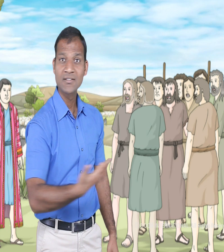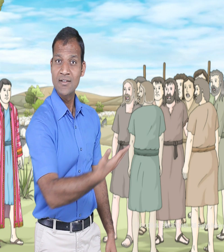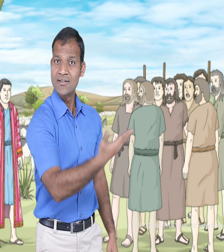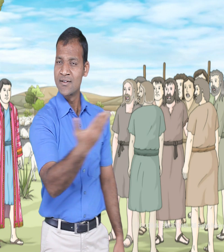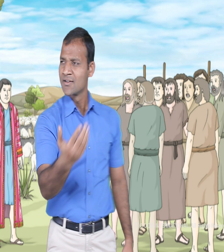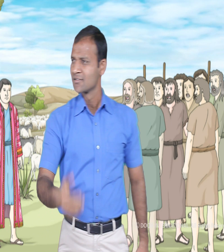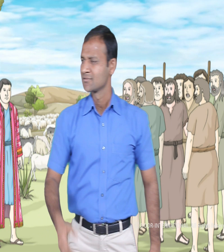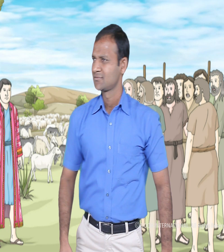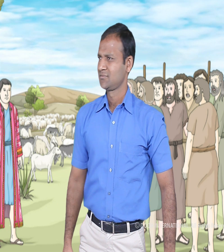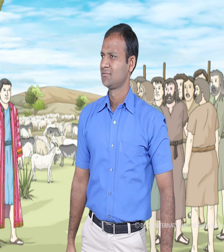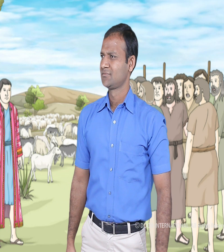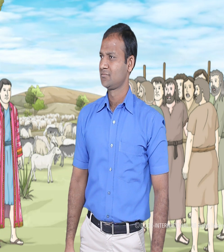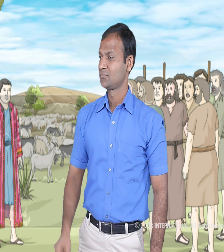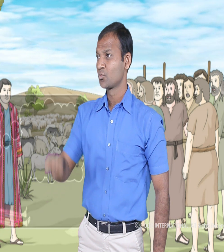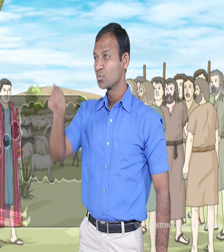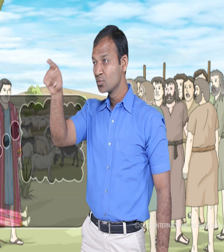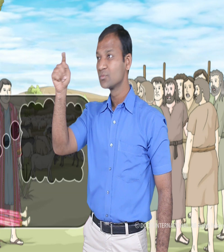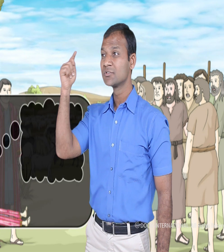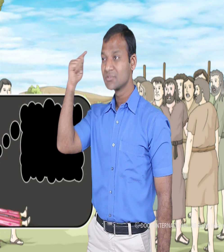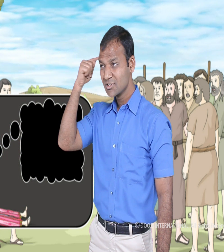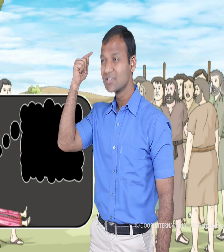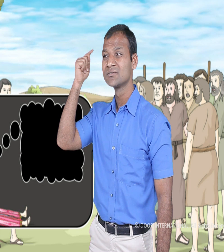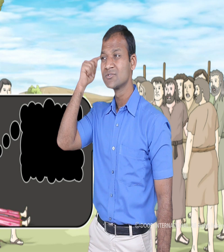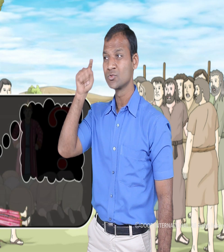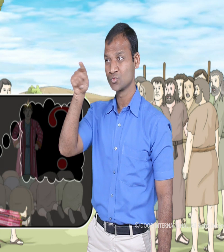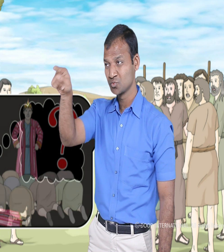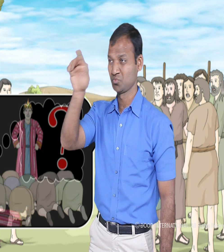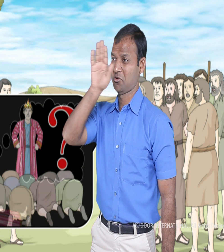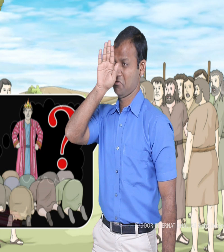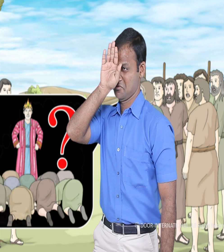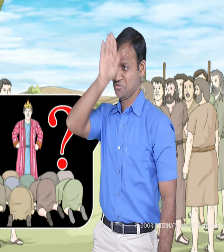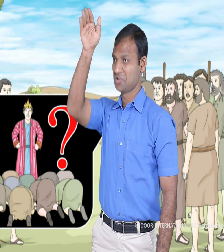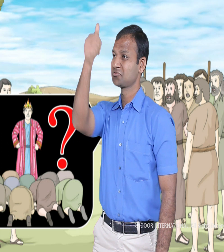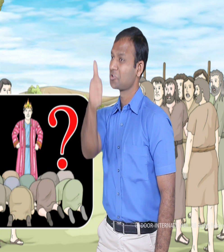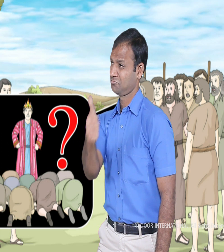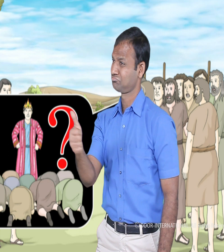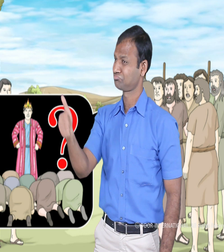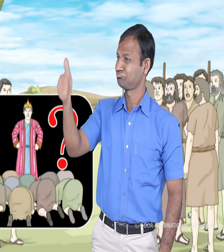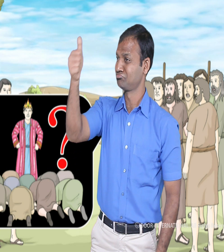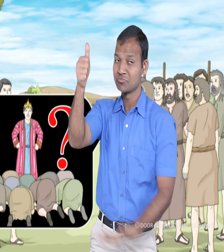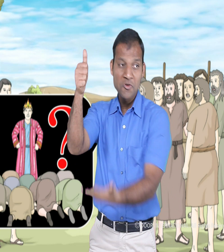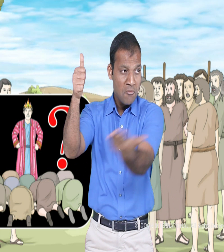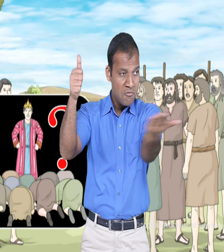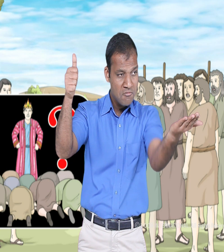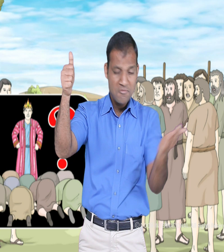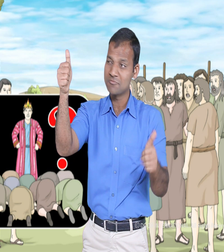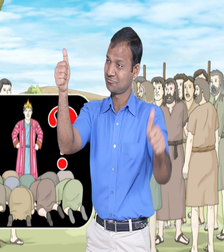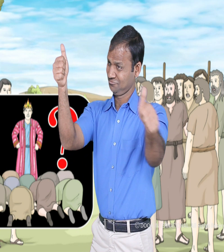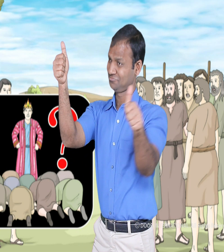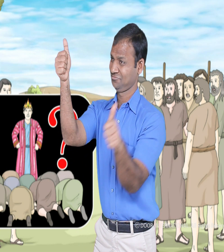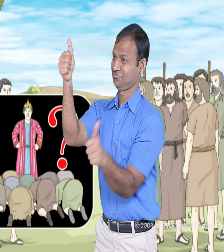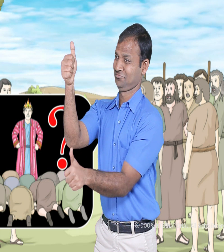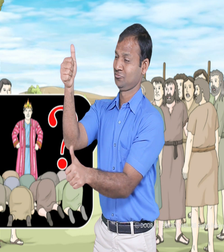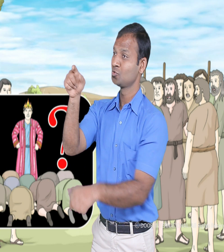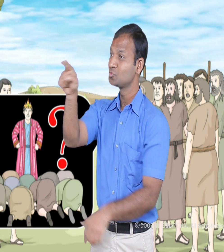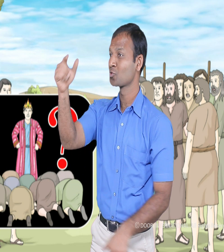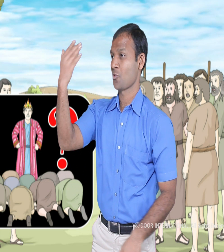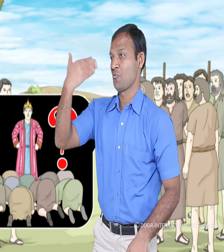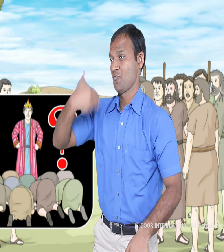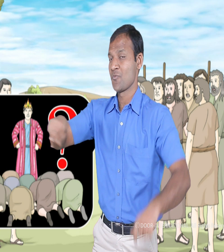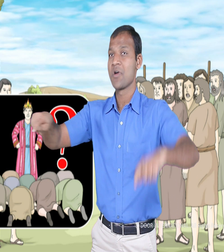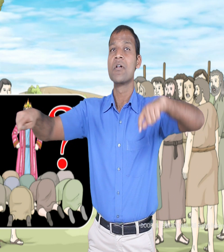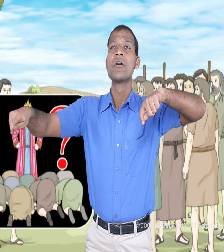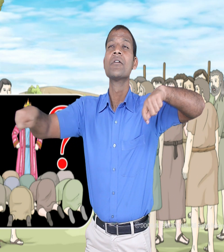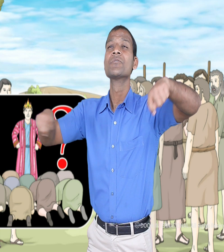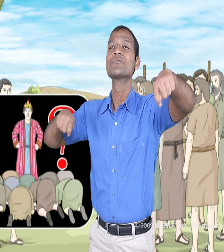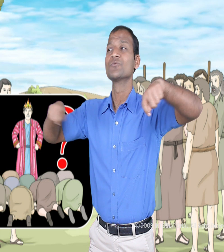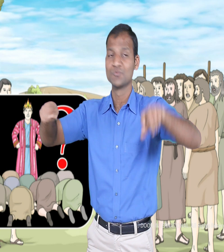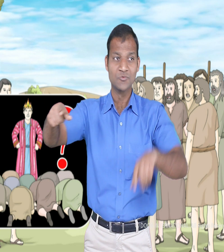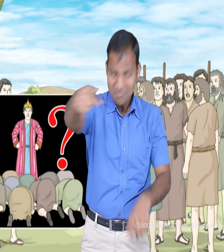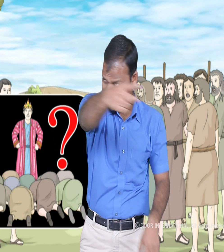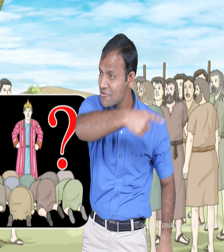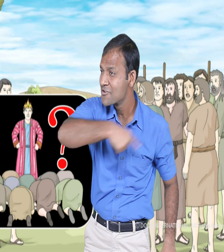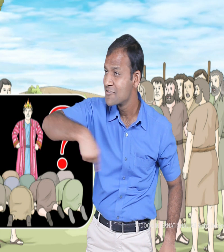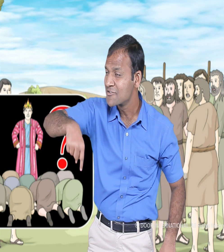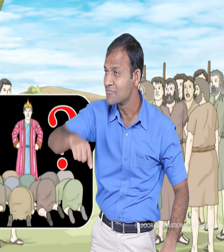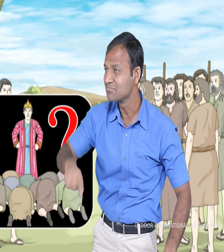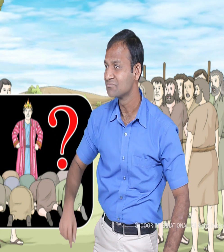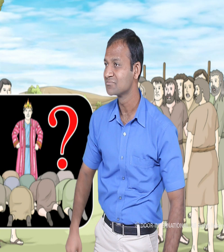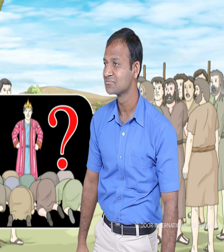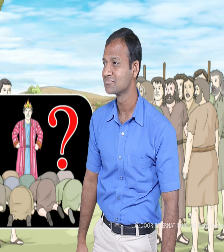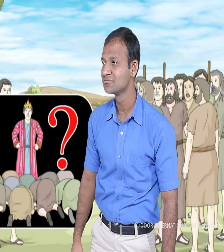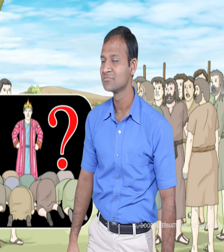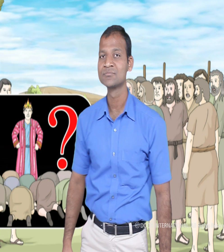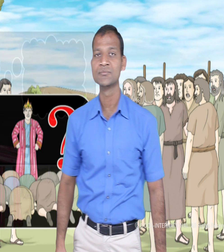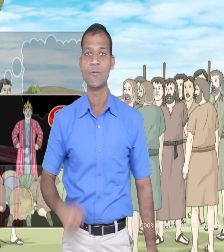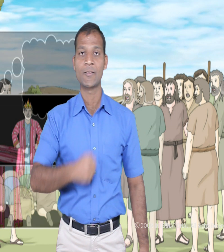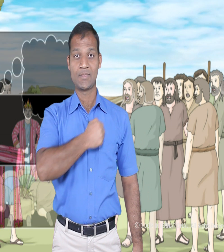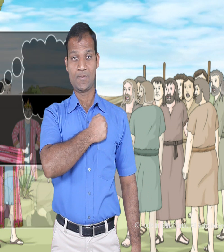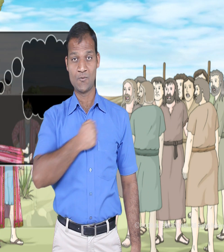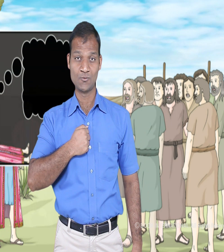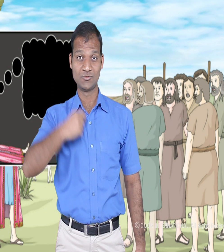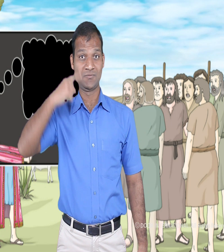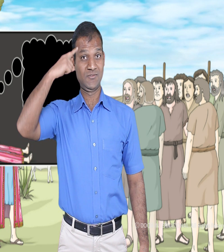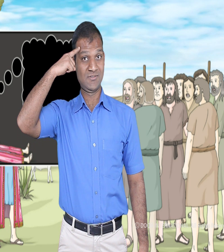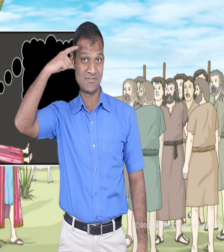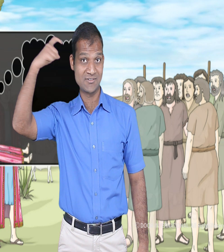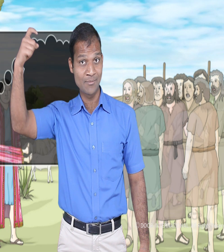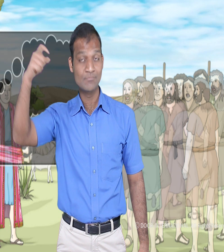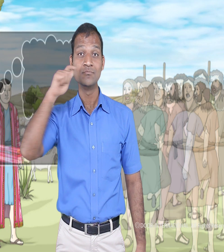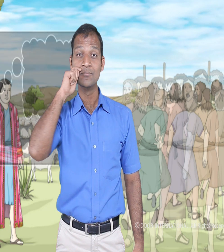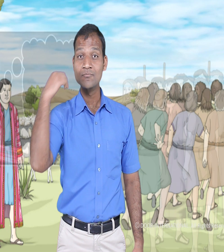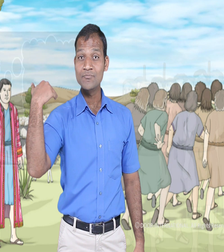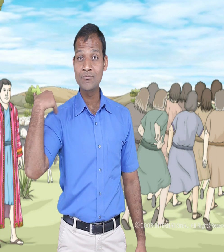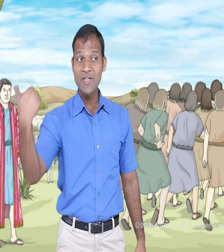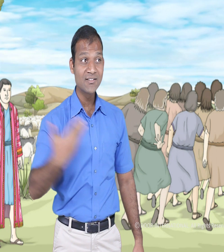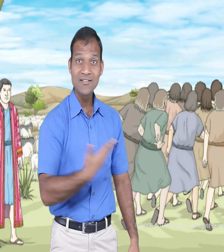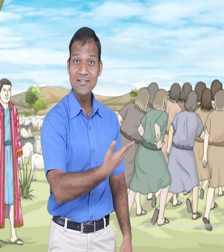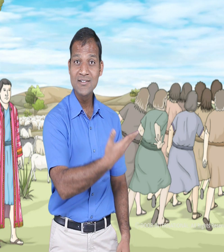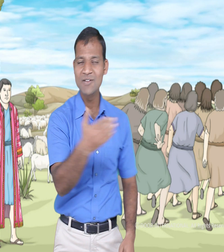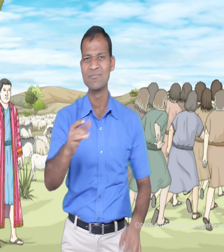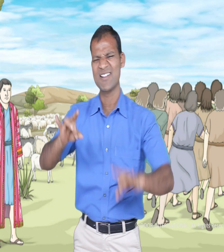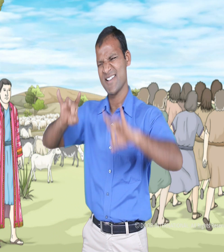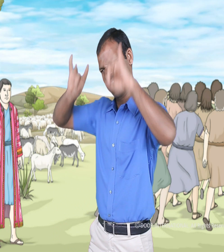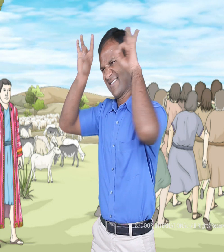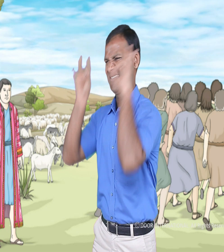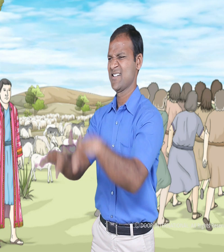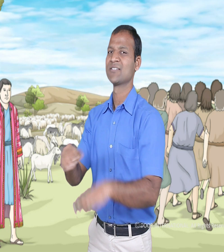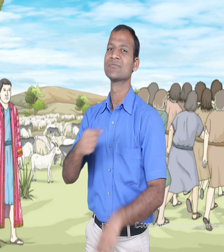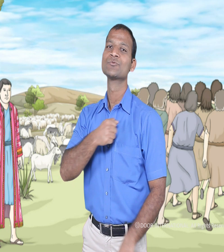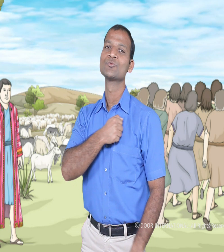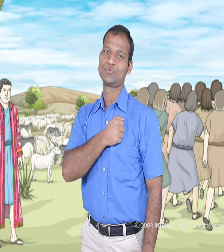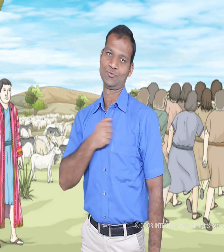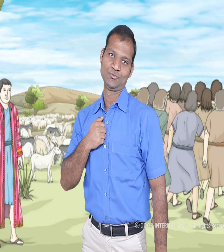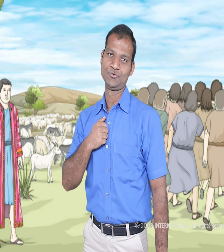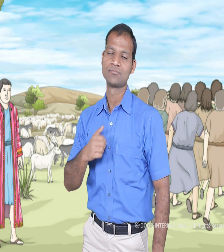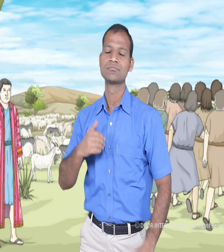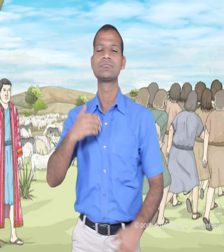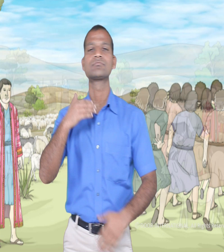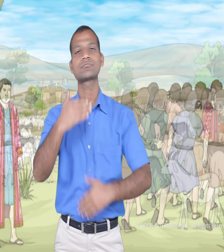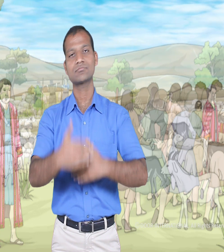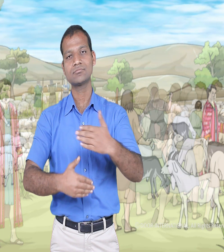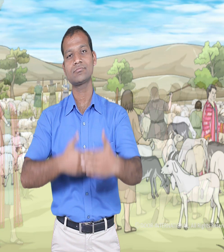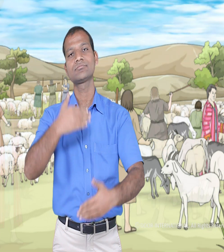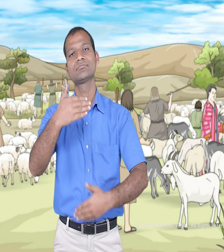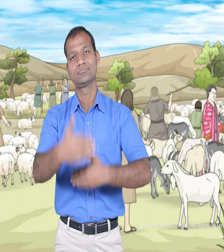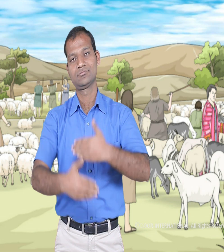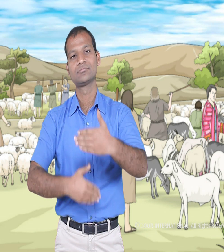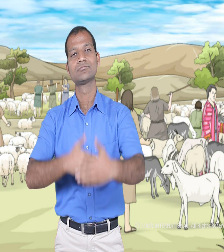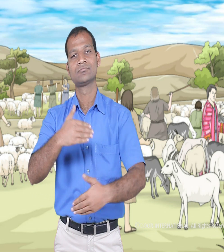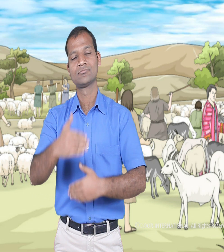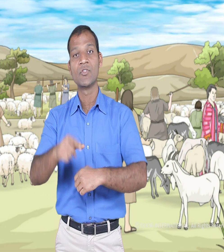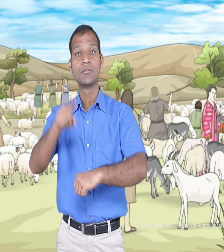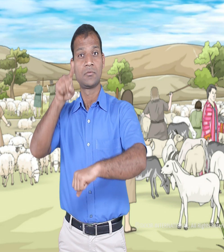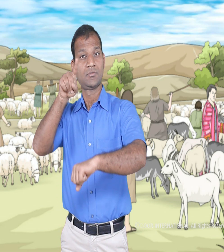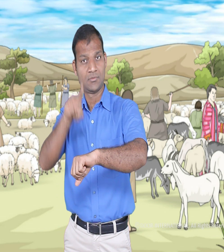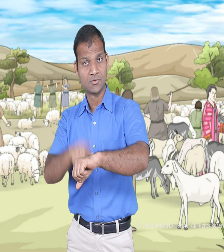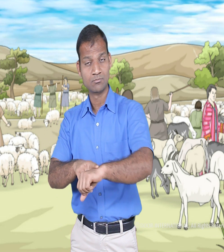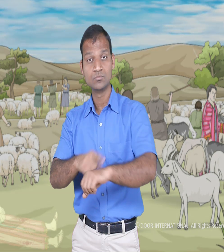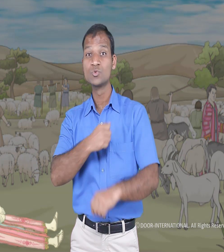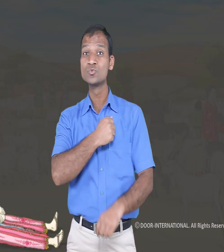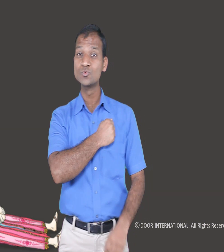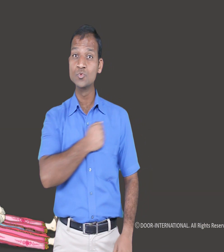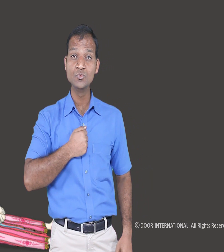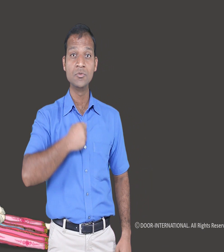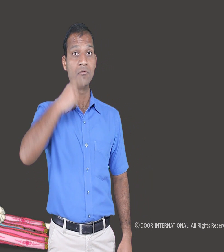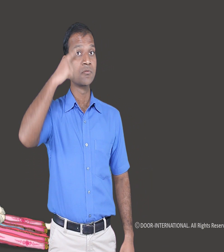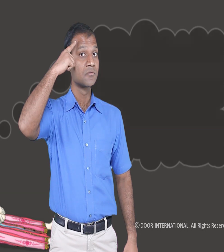“Do you intend to reign over us?” his brothers asked. “Will you actually rule us?” So they hated him even more because of his dream and his statements.